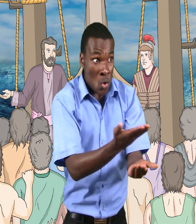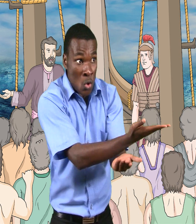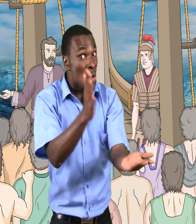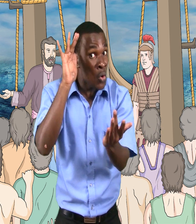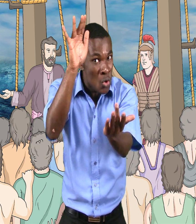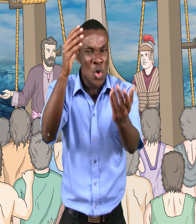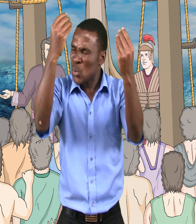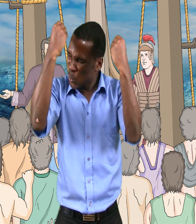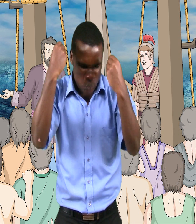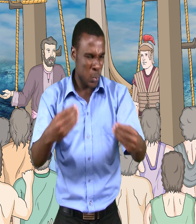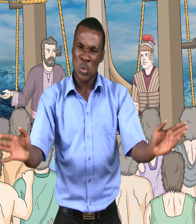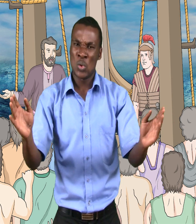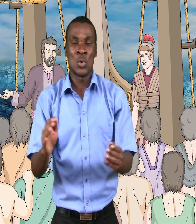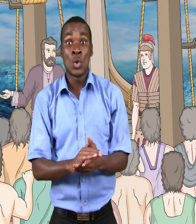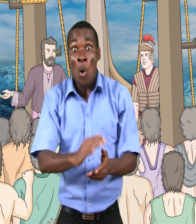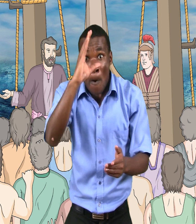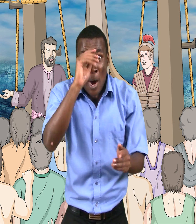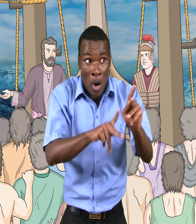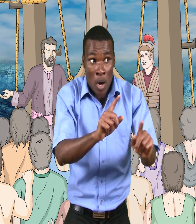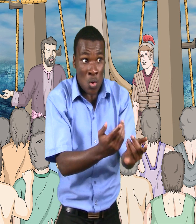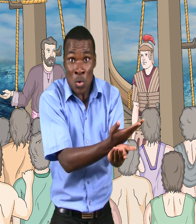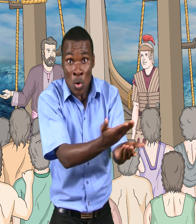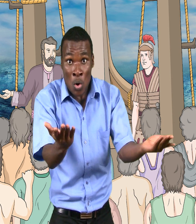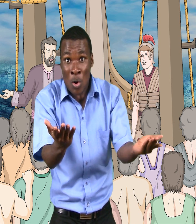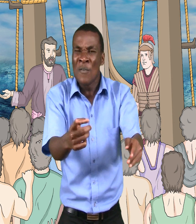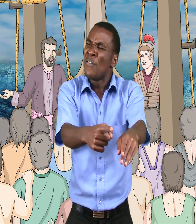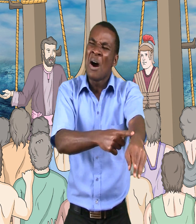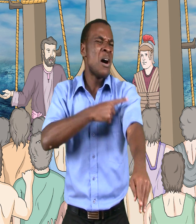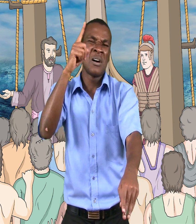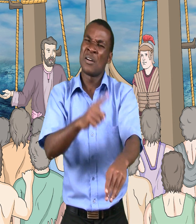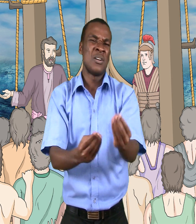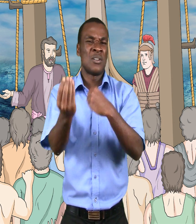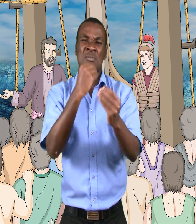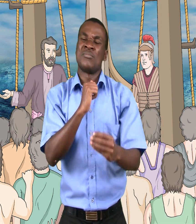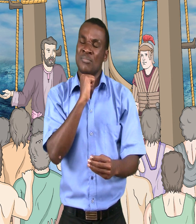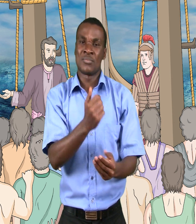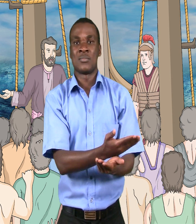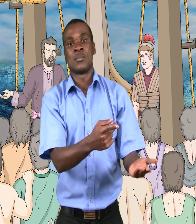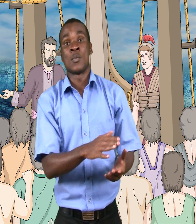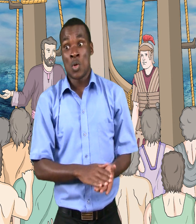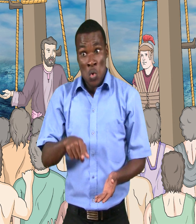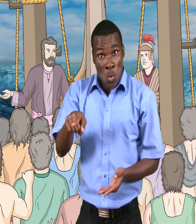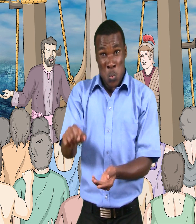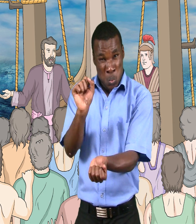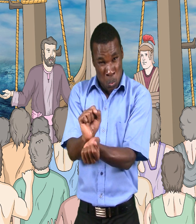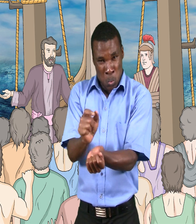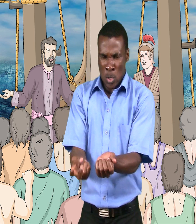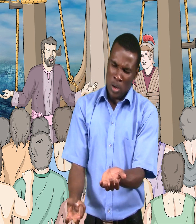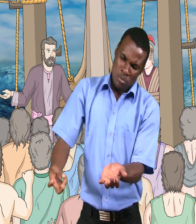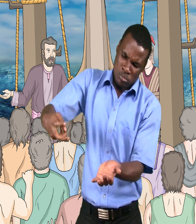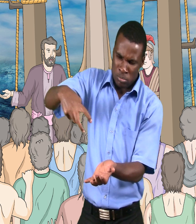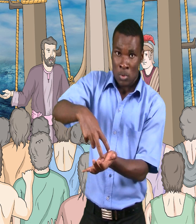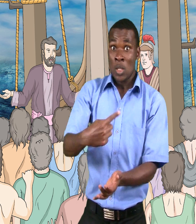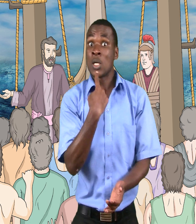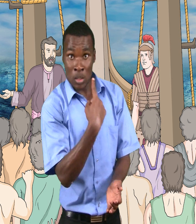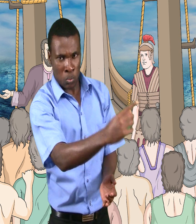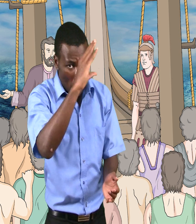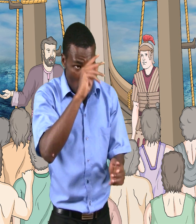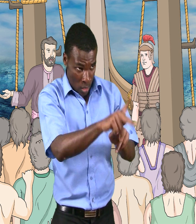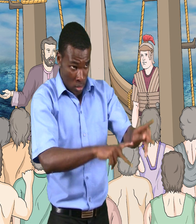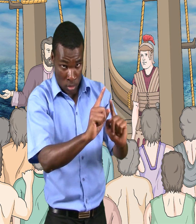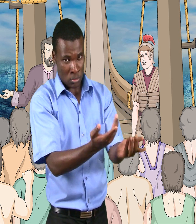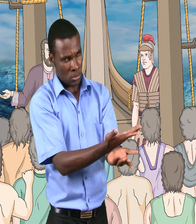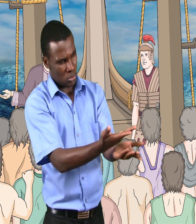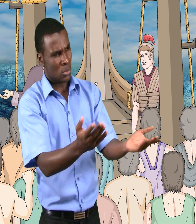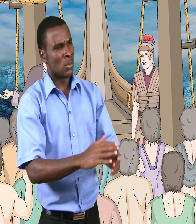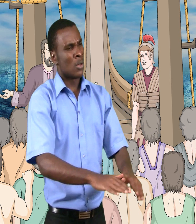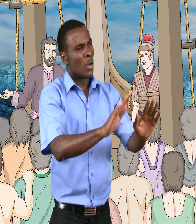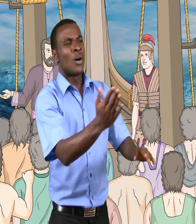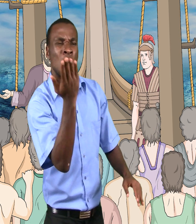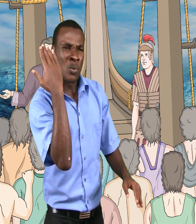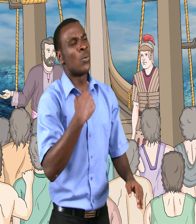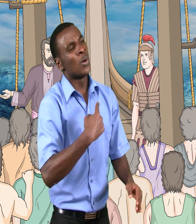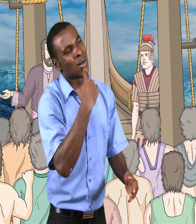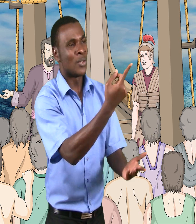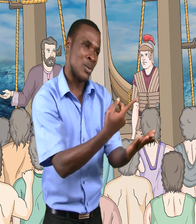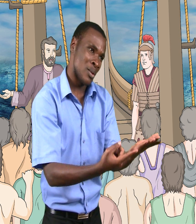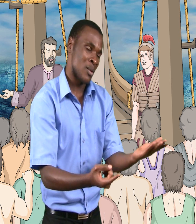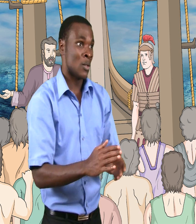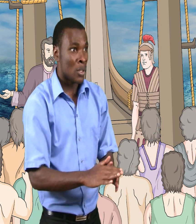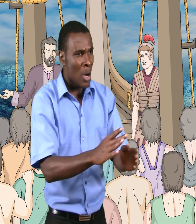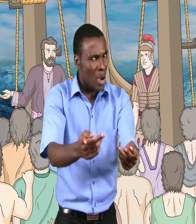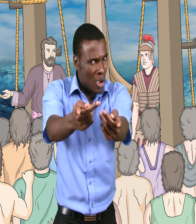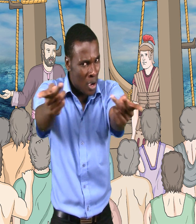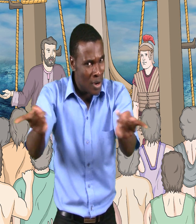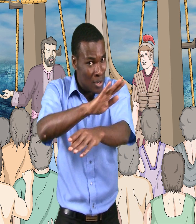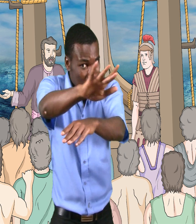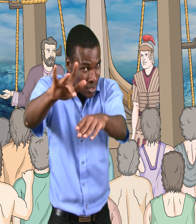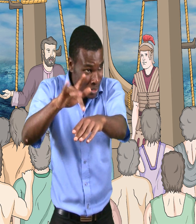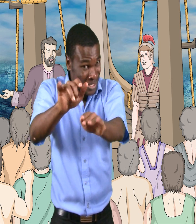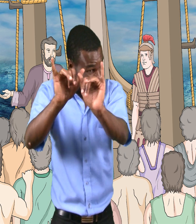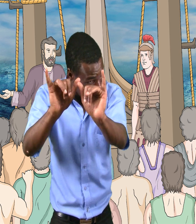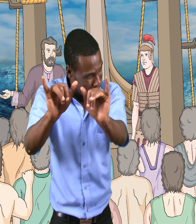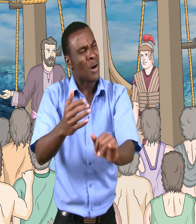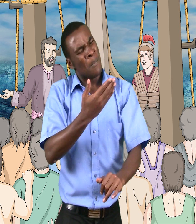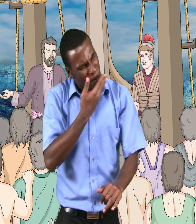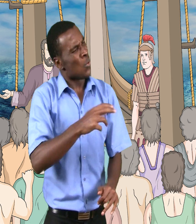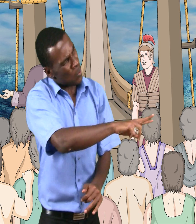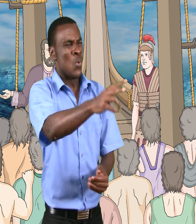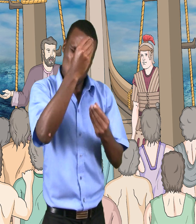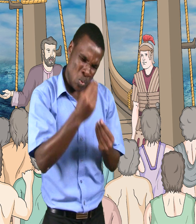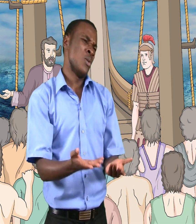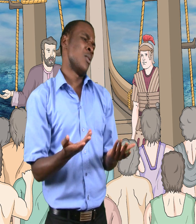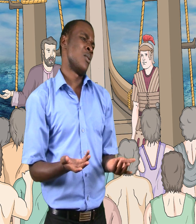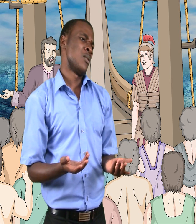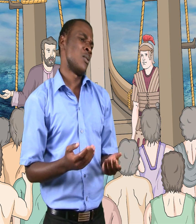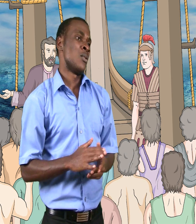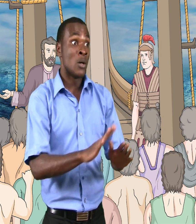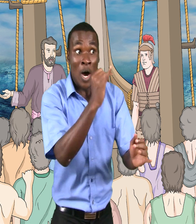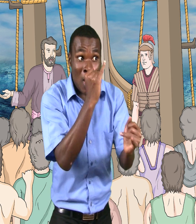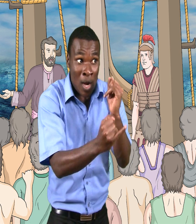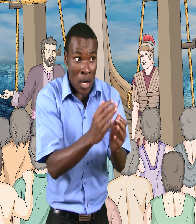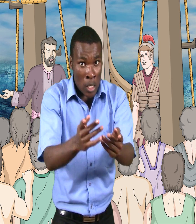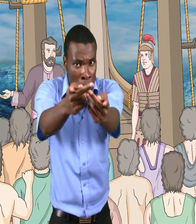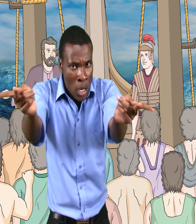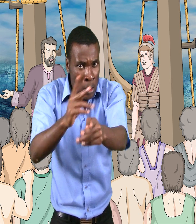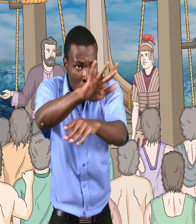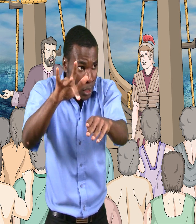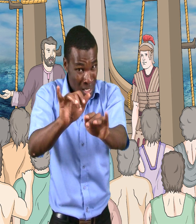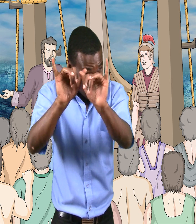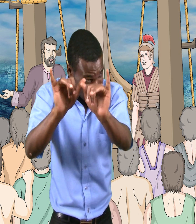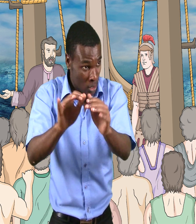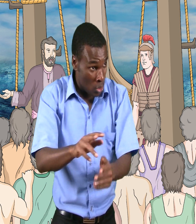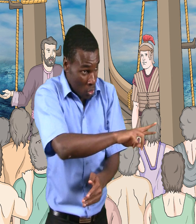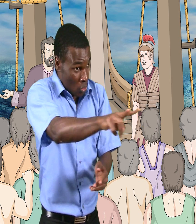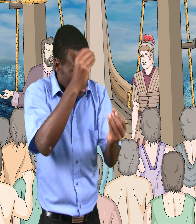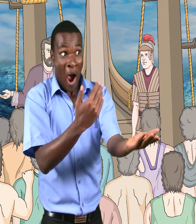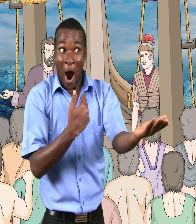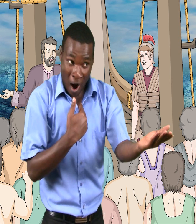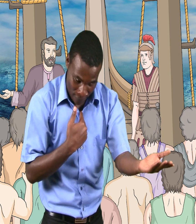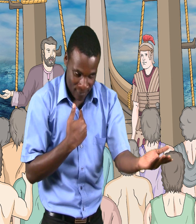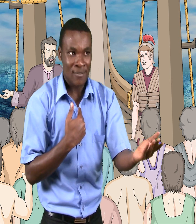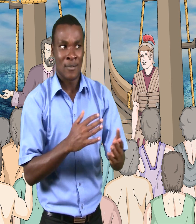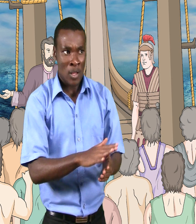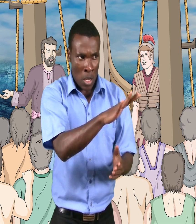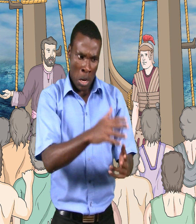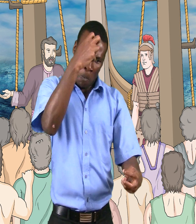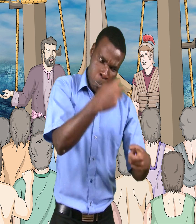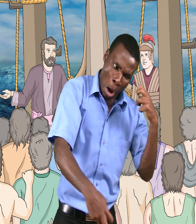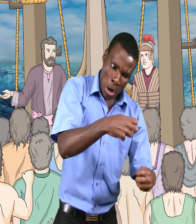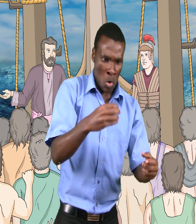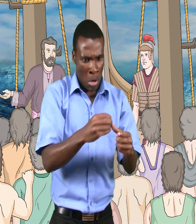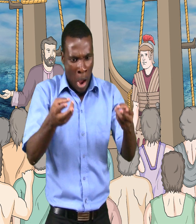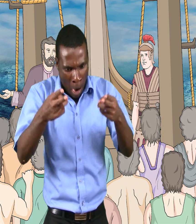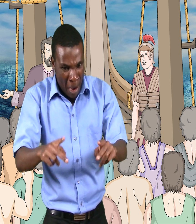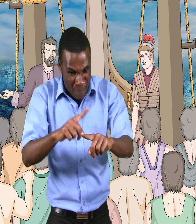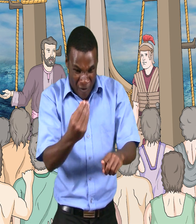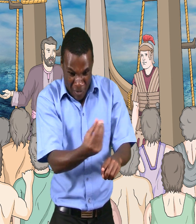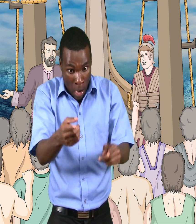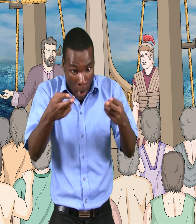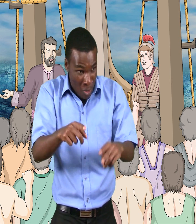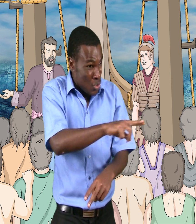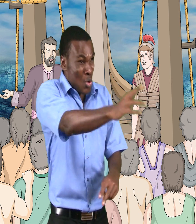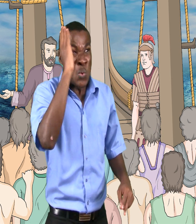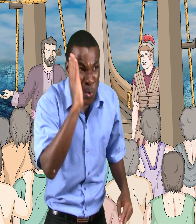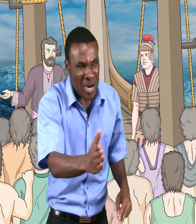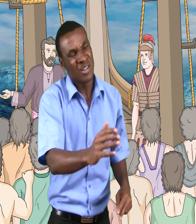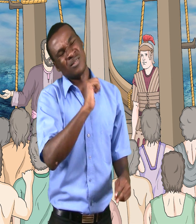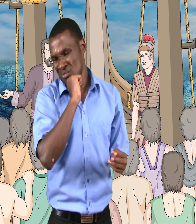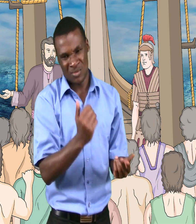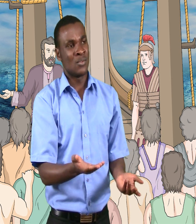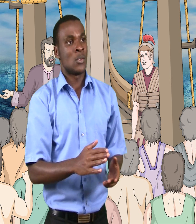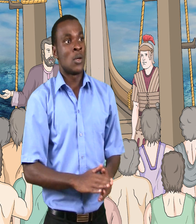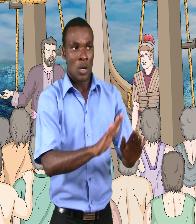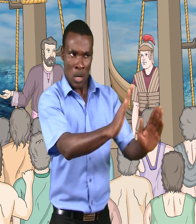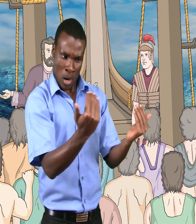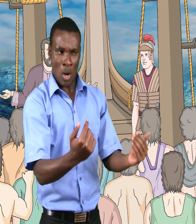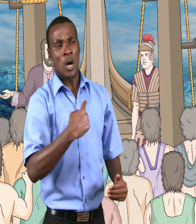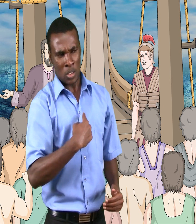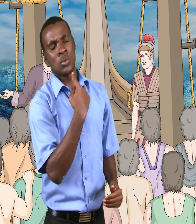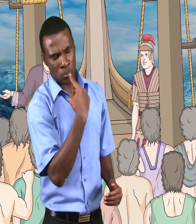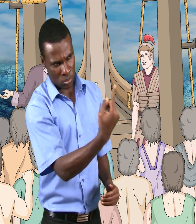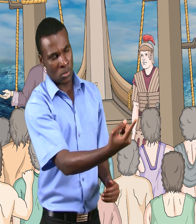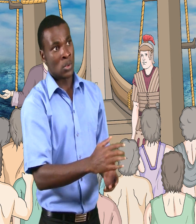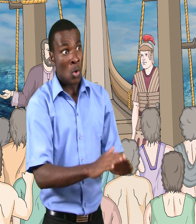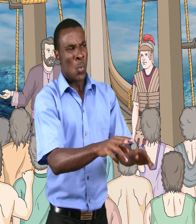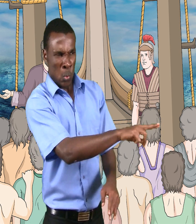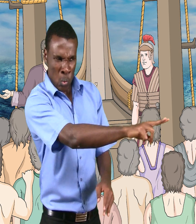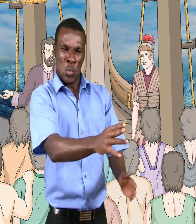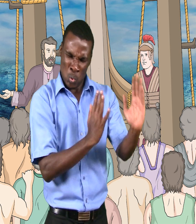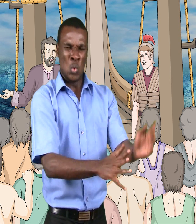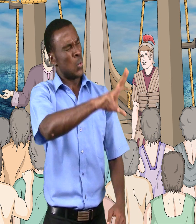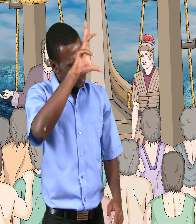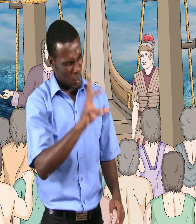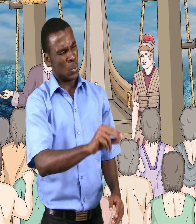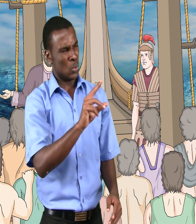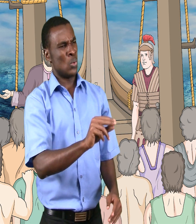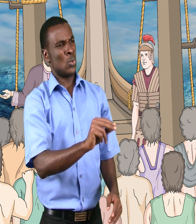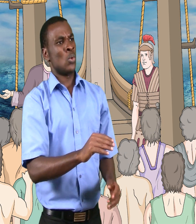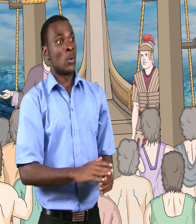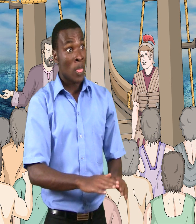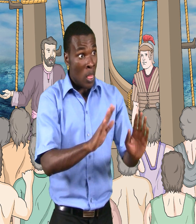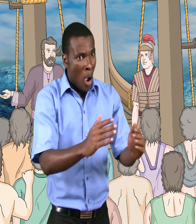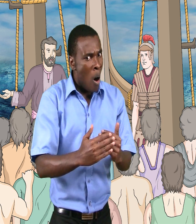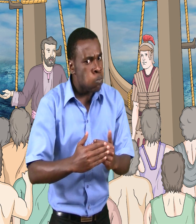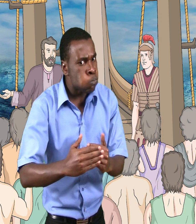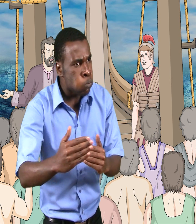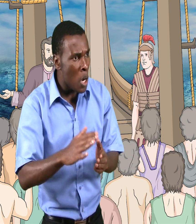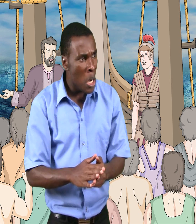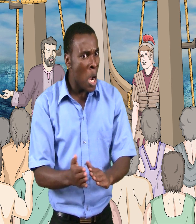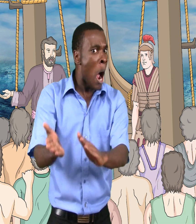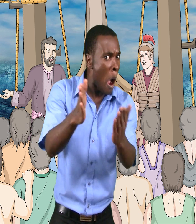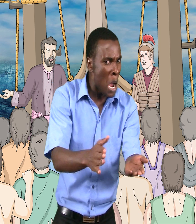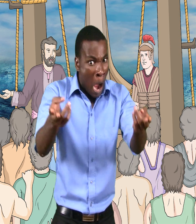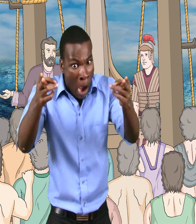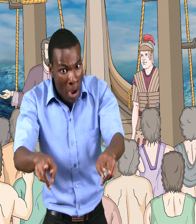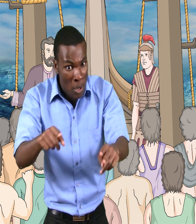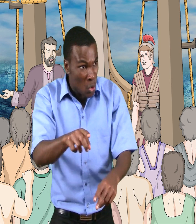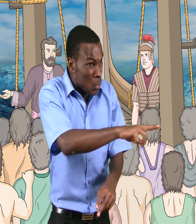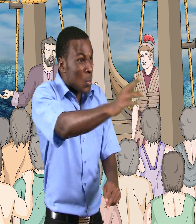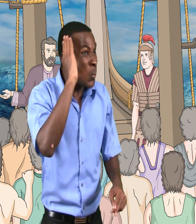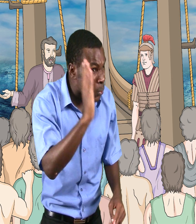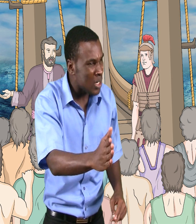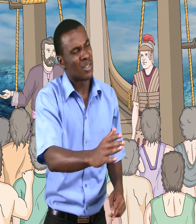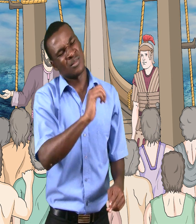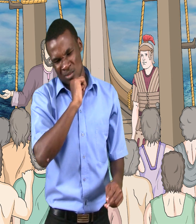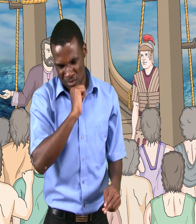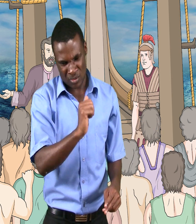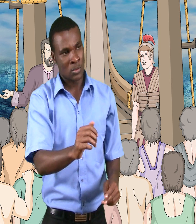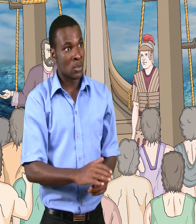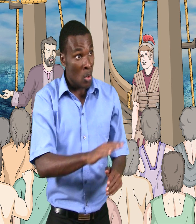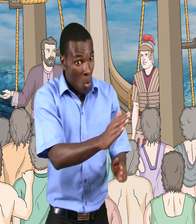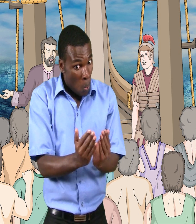Then you would have averted this disaster and loss. But now I urge you to keep up your courage, because you will not experience any loss of life, but only of the ship.